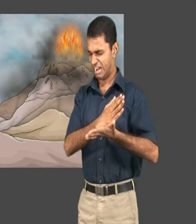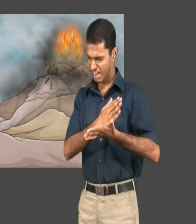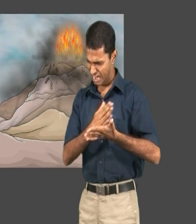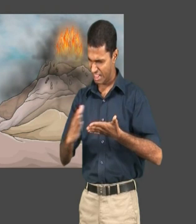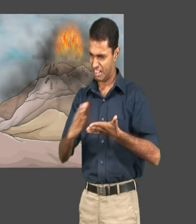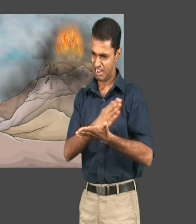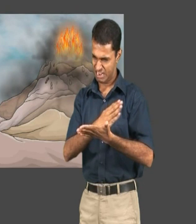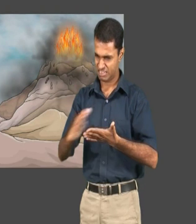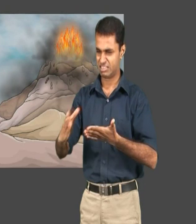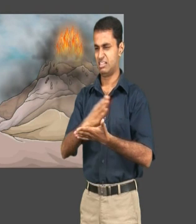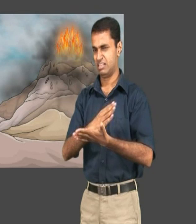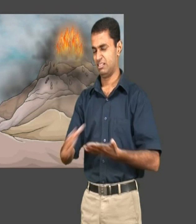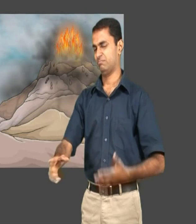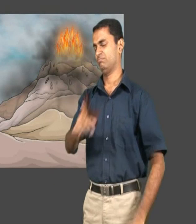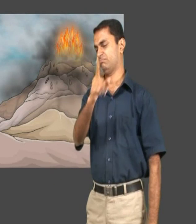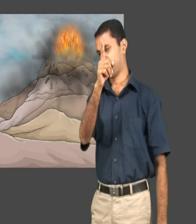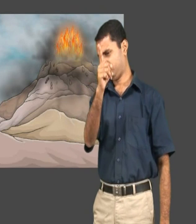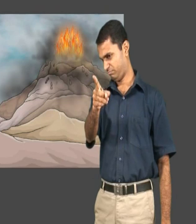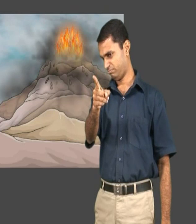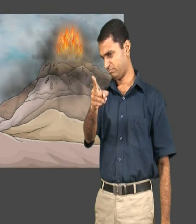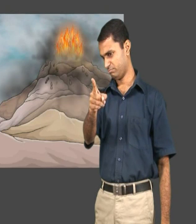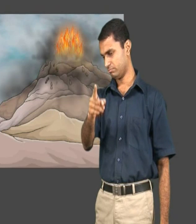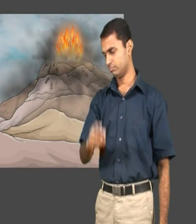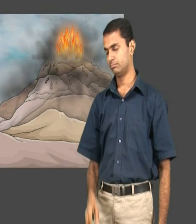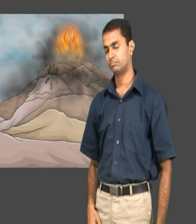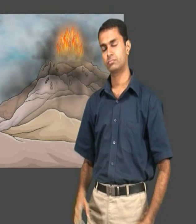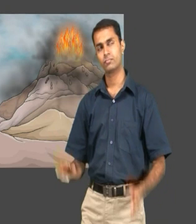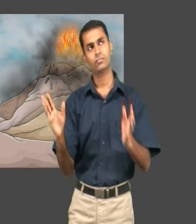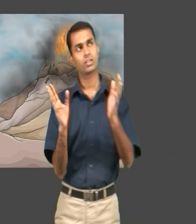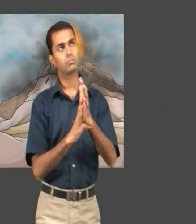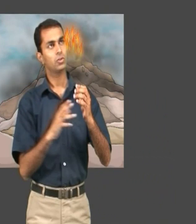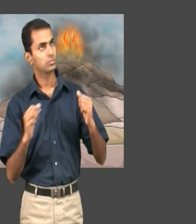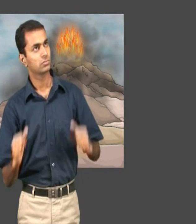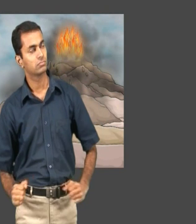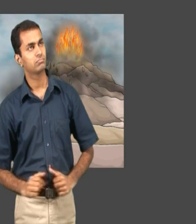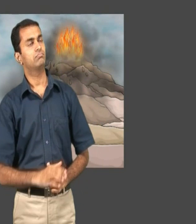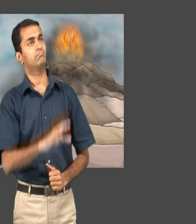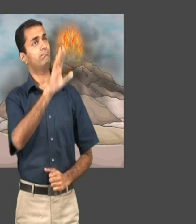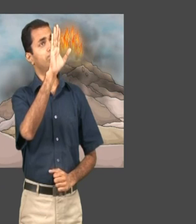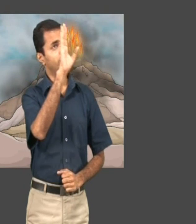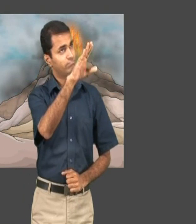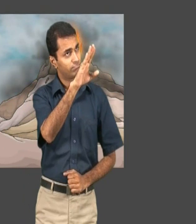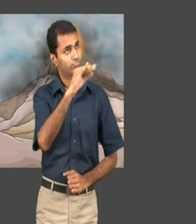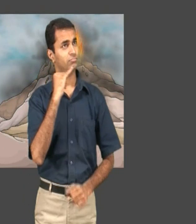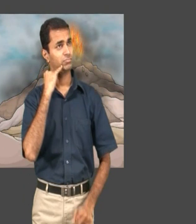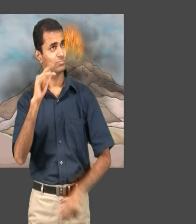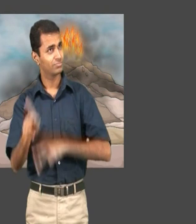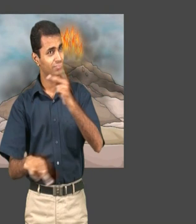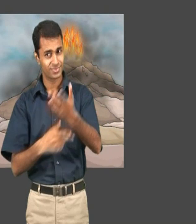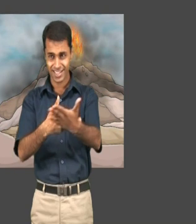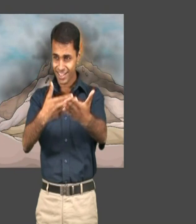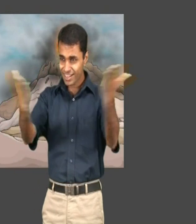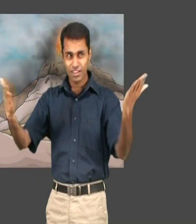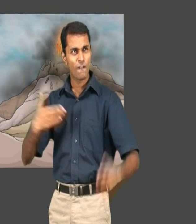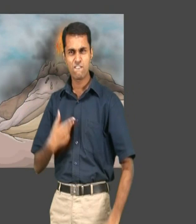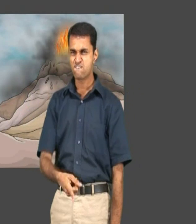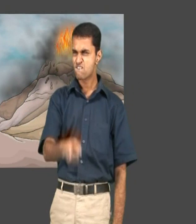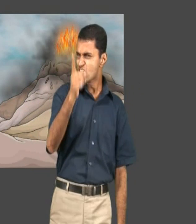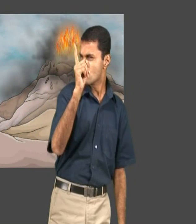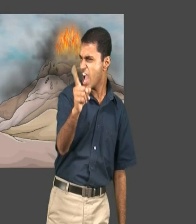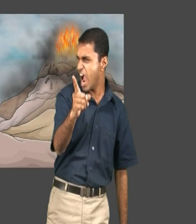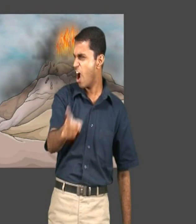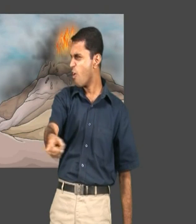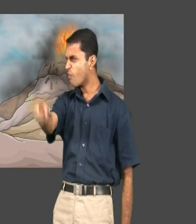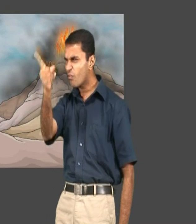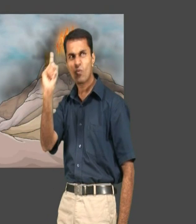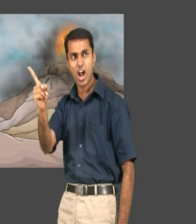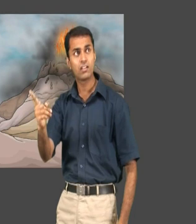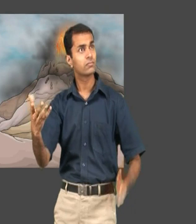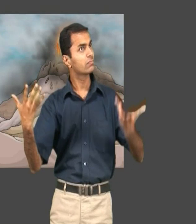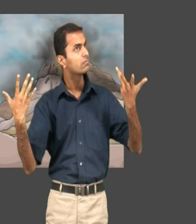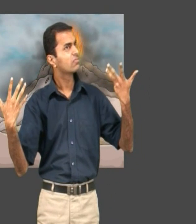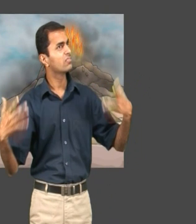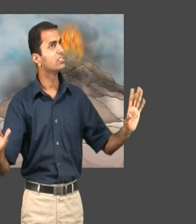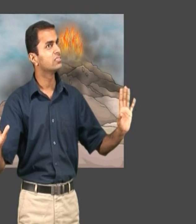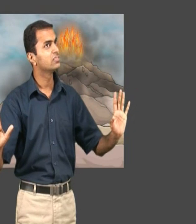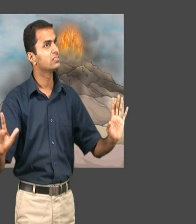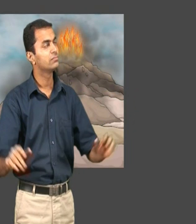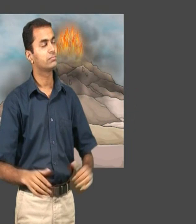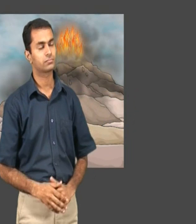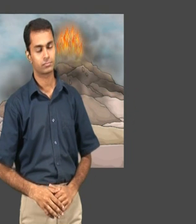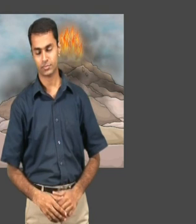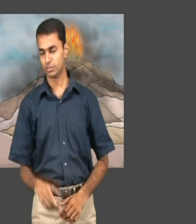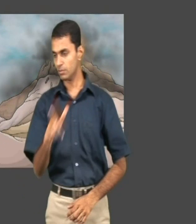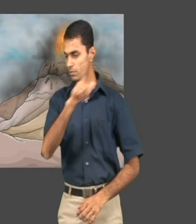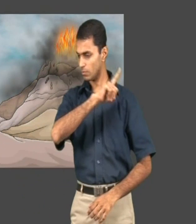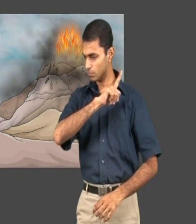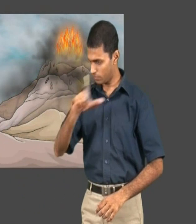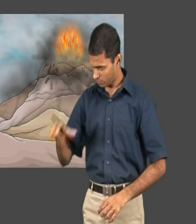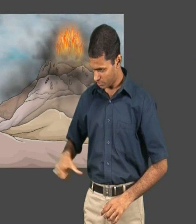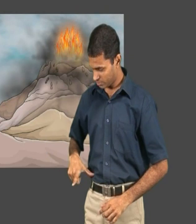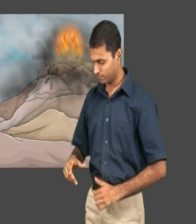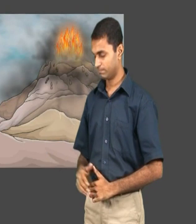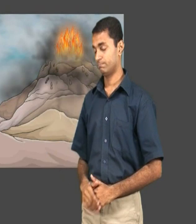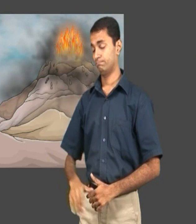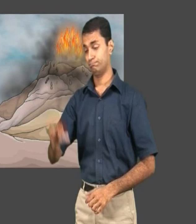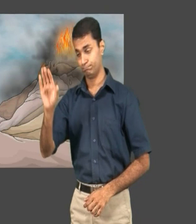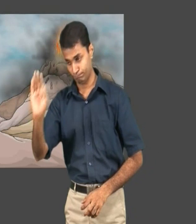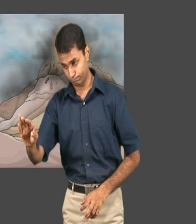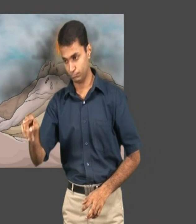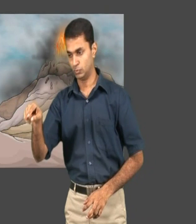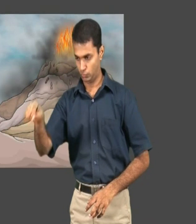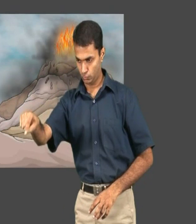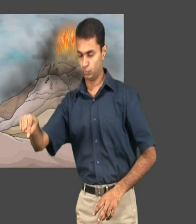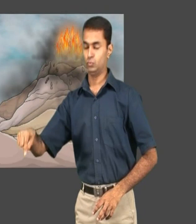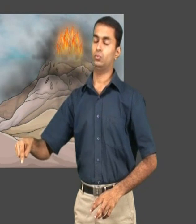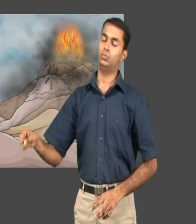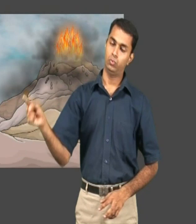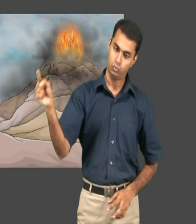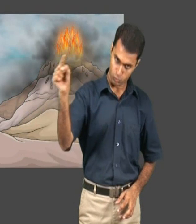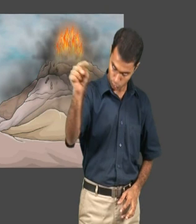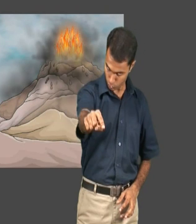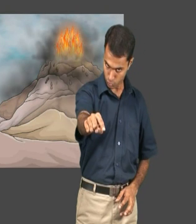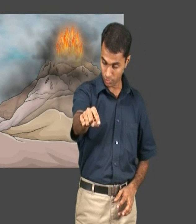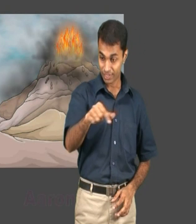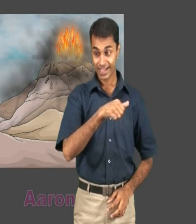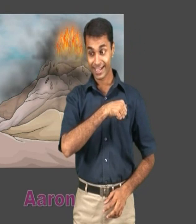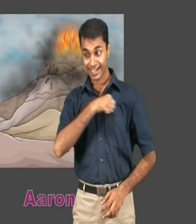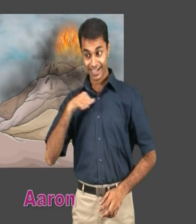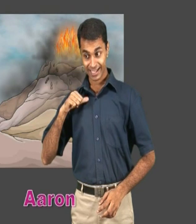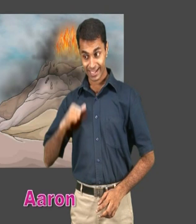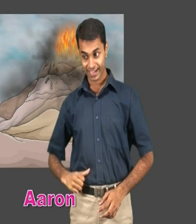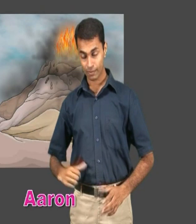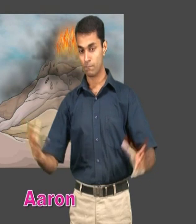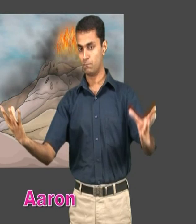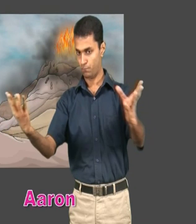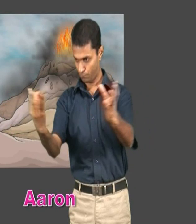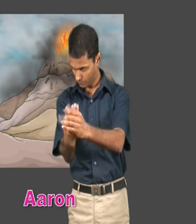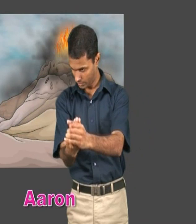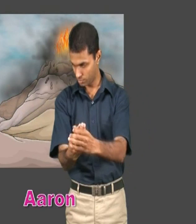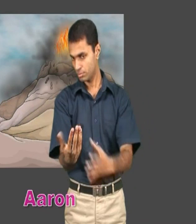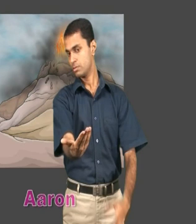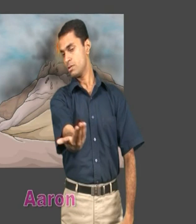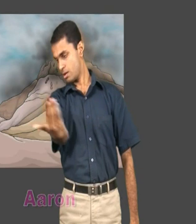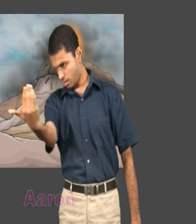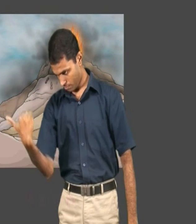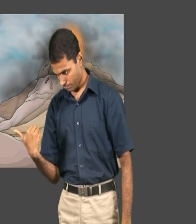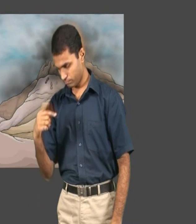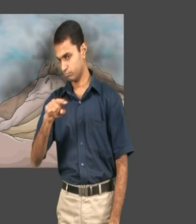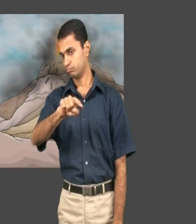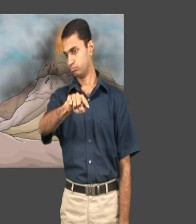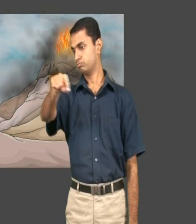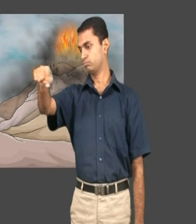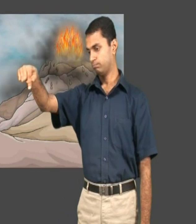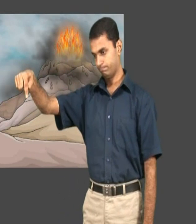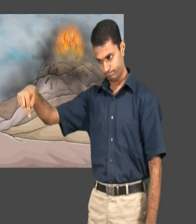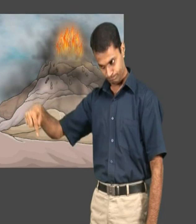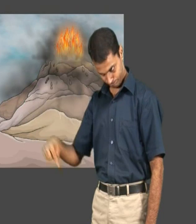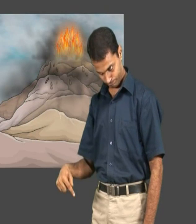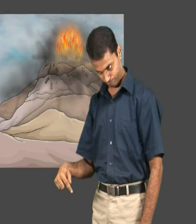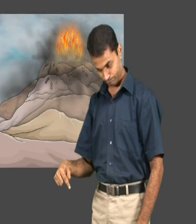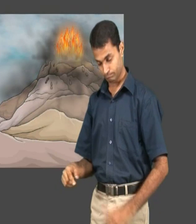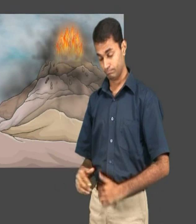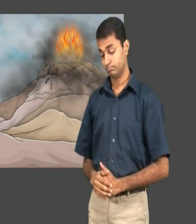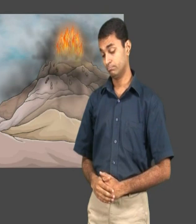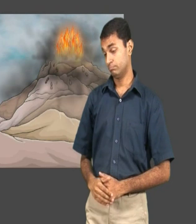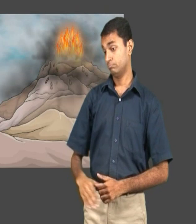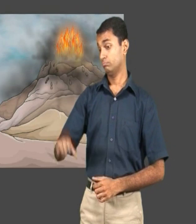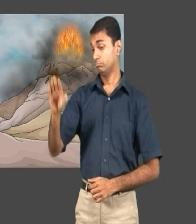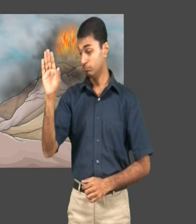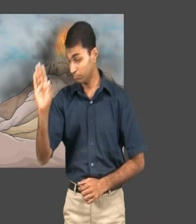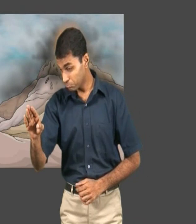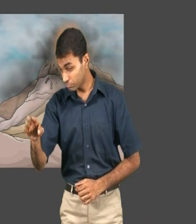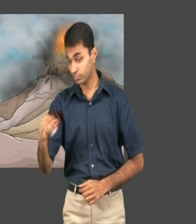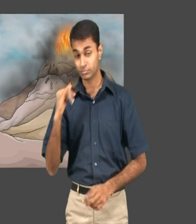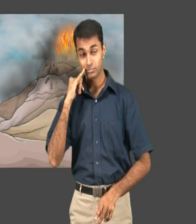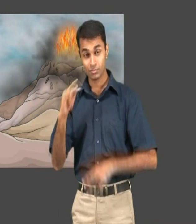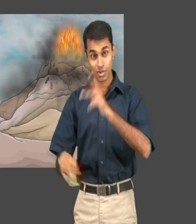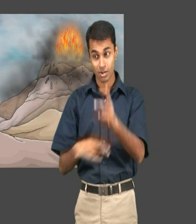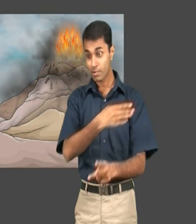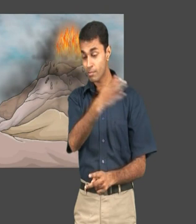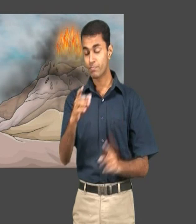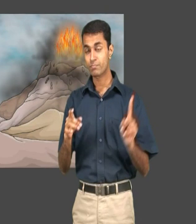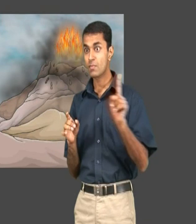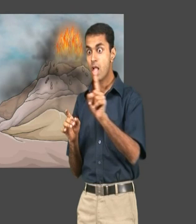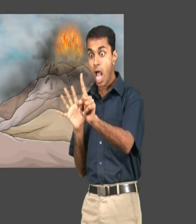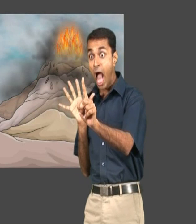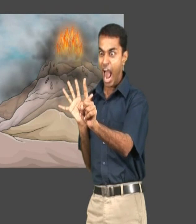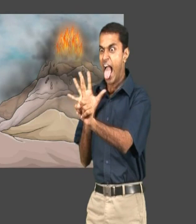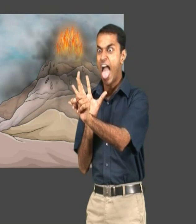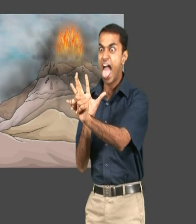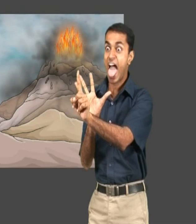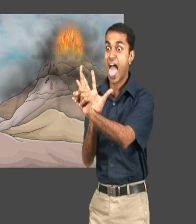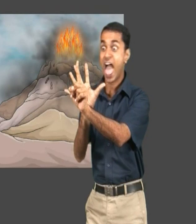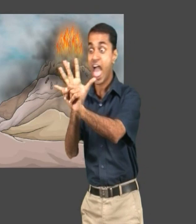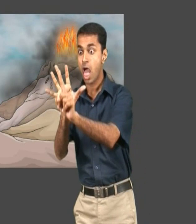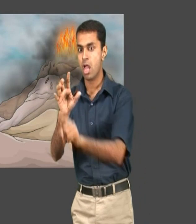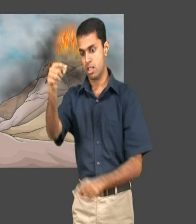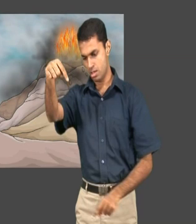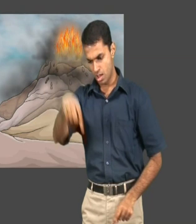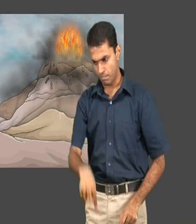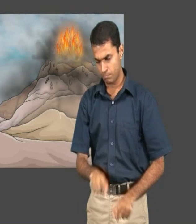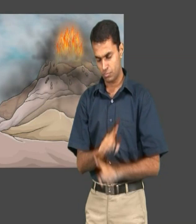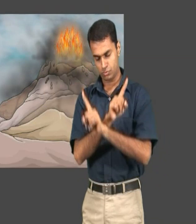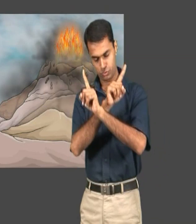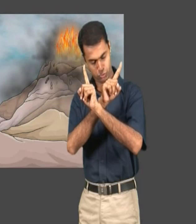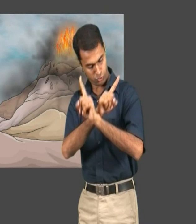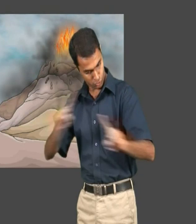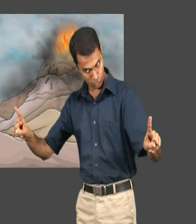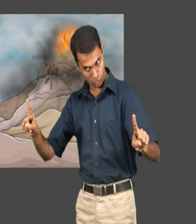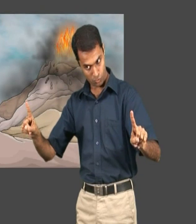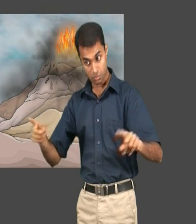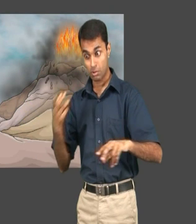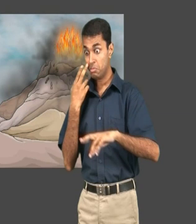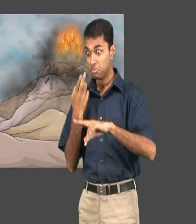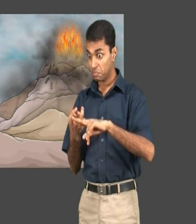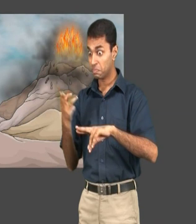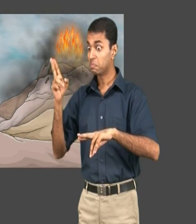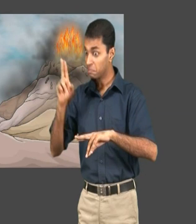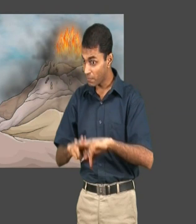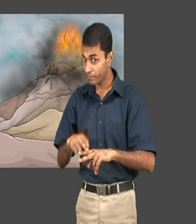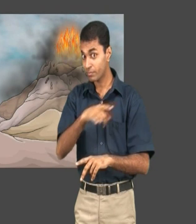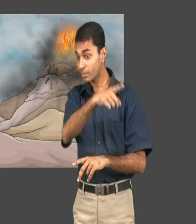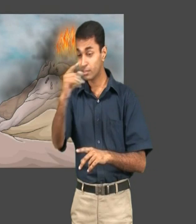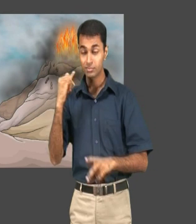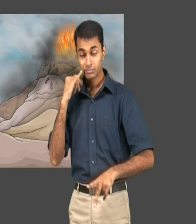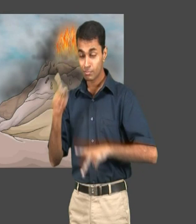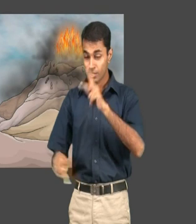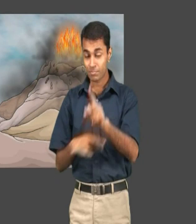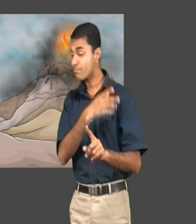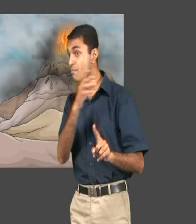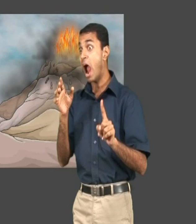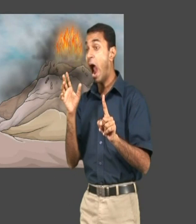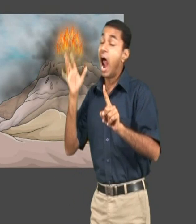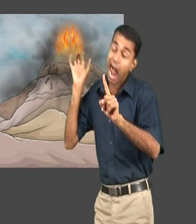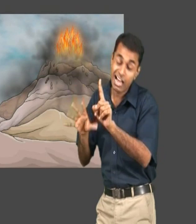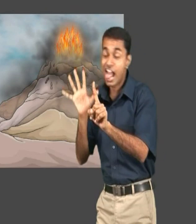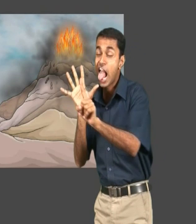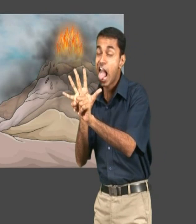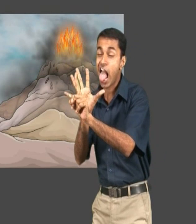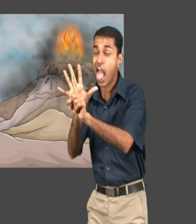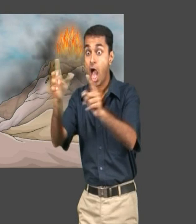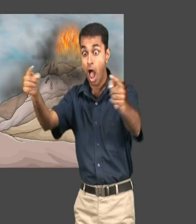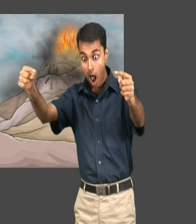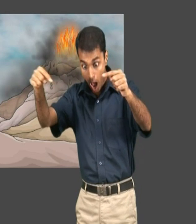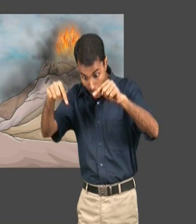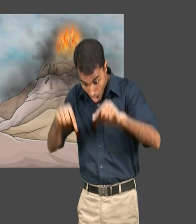But Moses said to the LORD, “The people cannot come up Mount Sinai, for You solemnly warned us, ‘Put a boundary around the mountain and set it apart as holy.’” And the LORD replied, “Go down and bring Aaron with you.